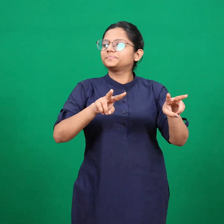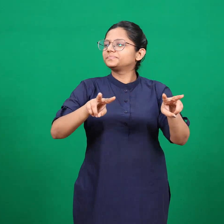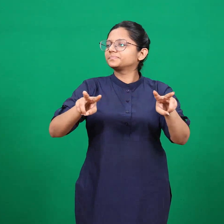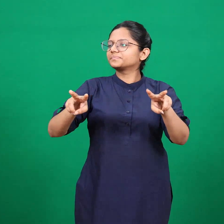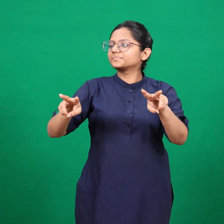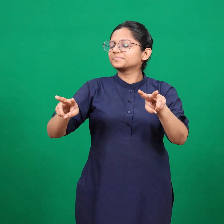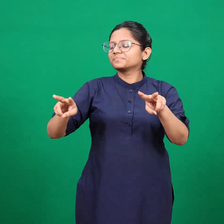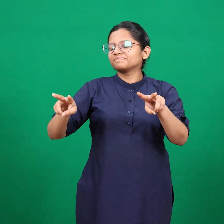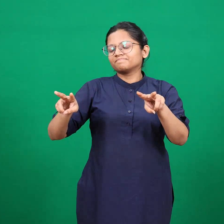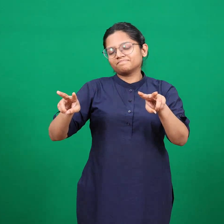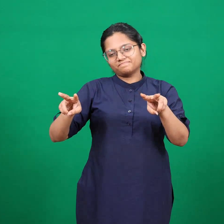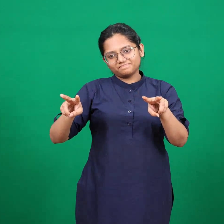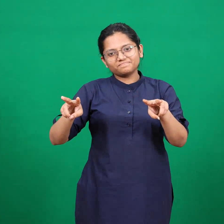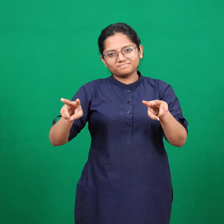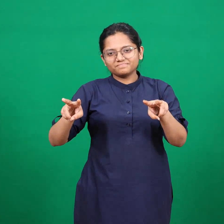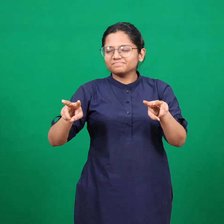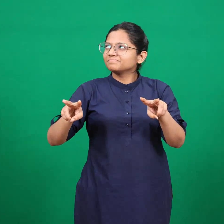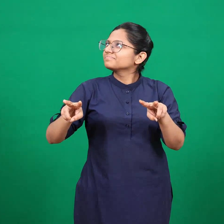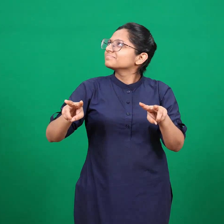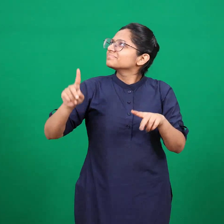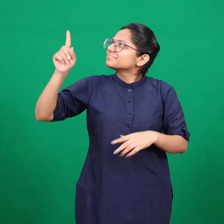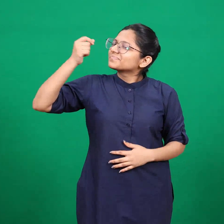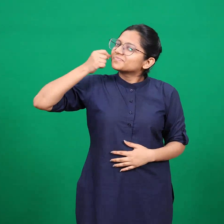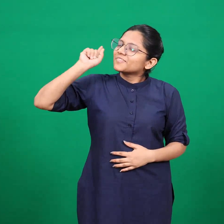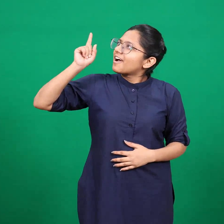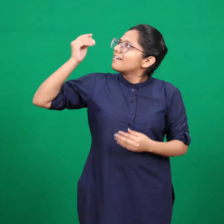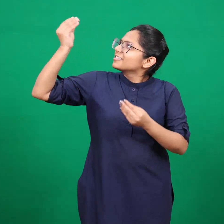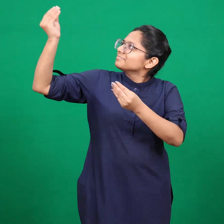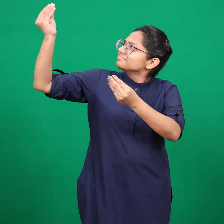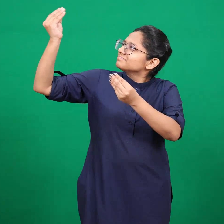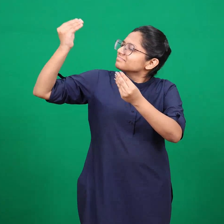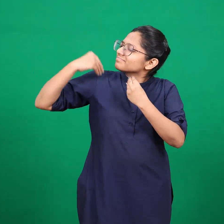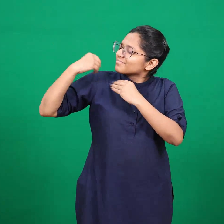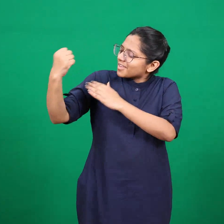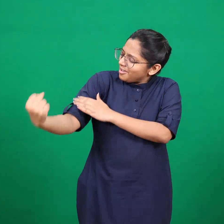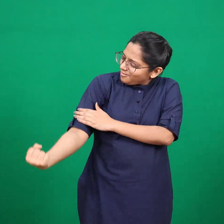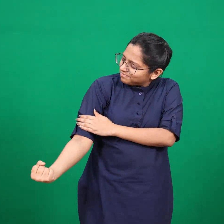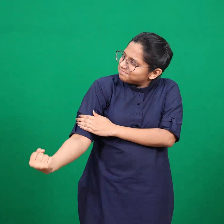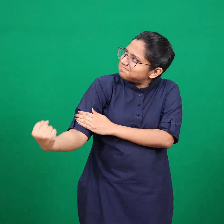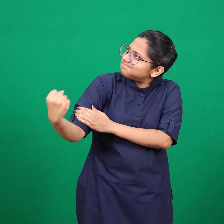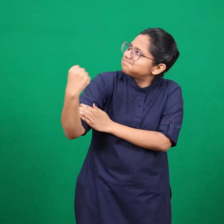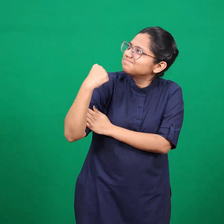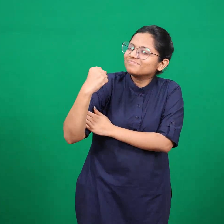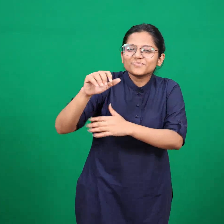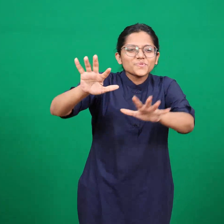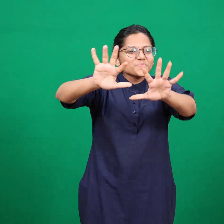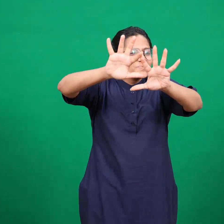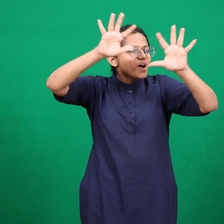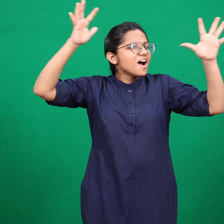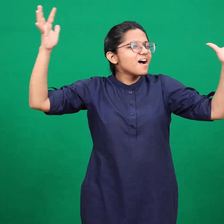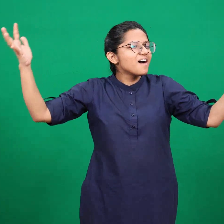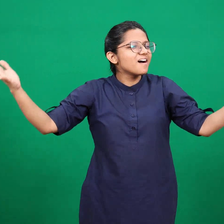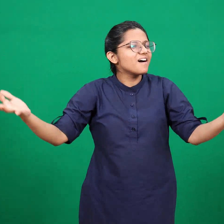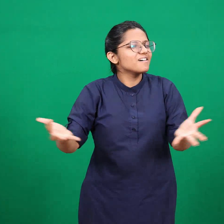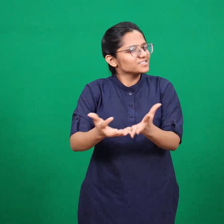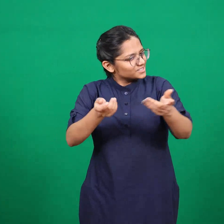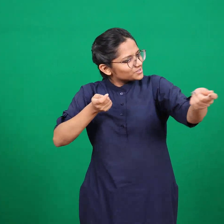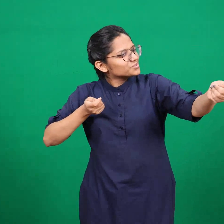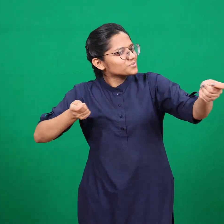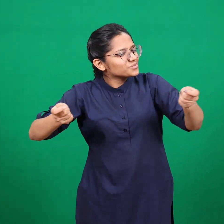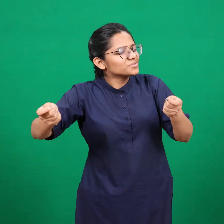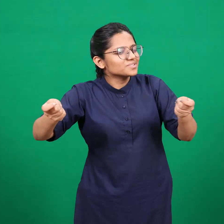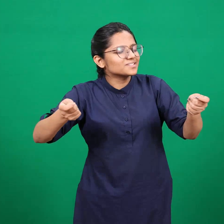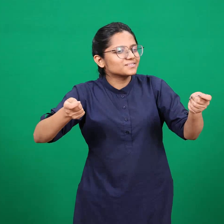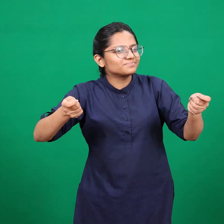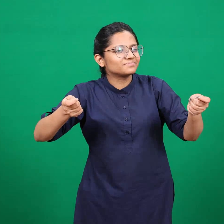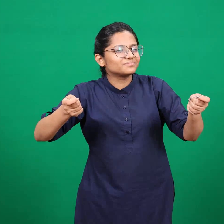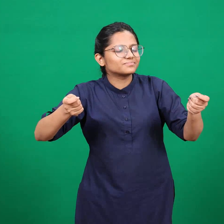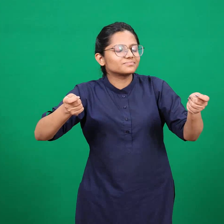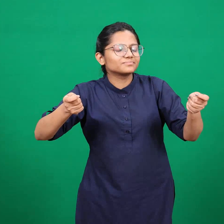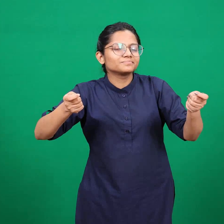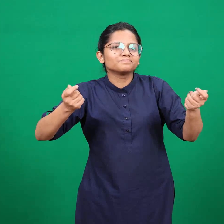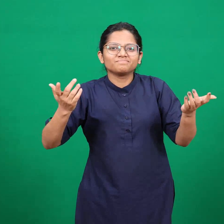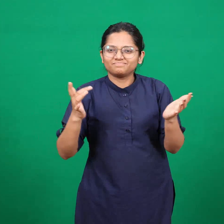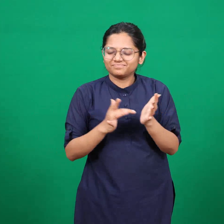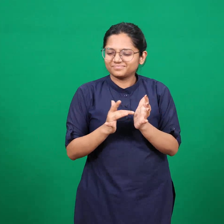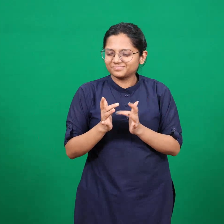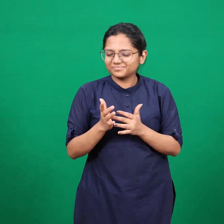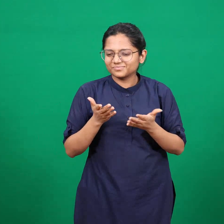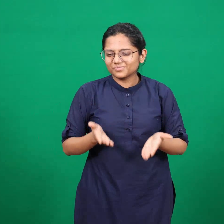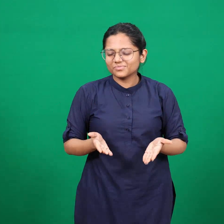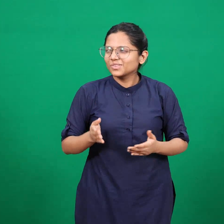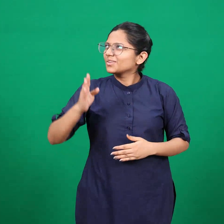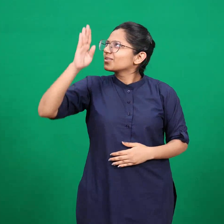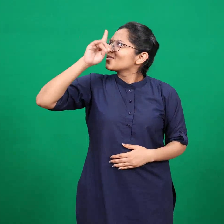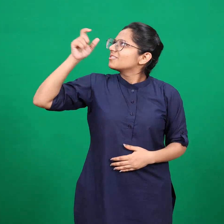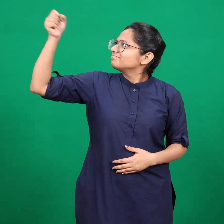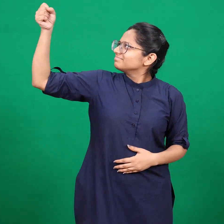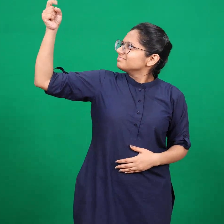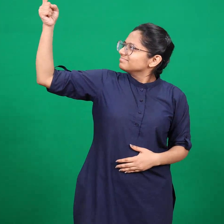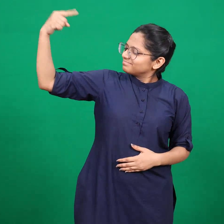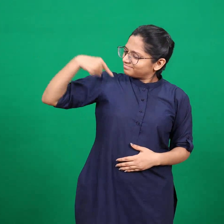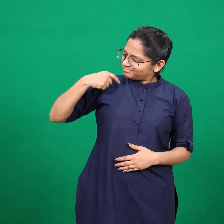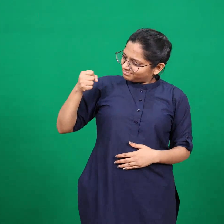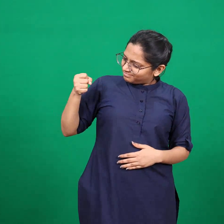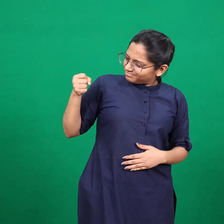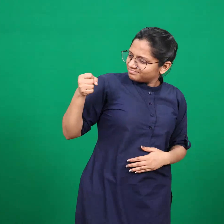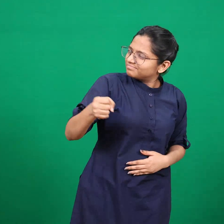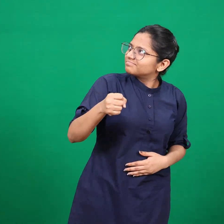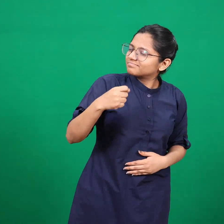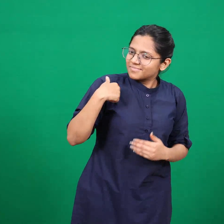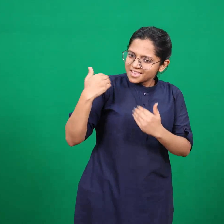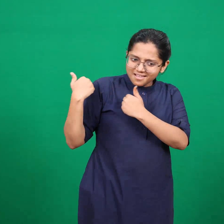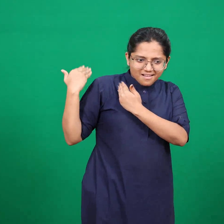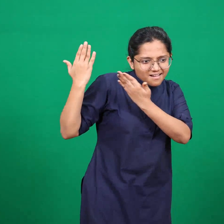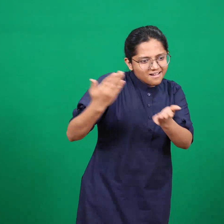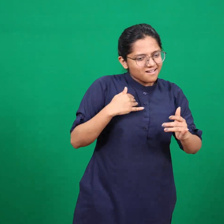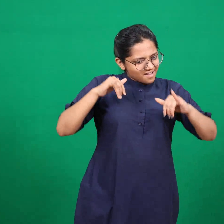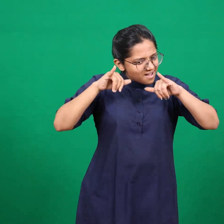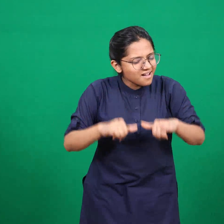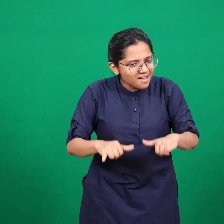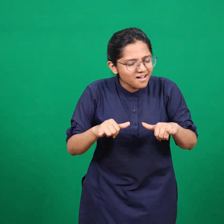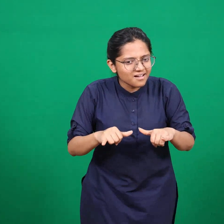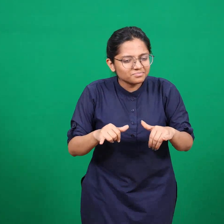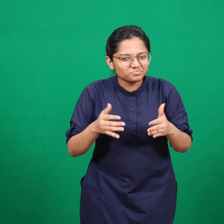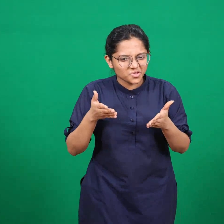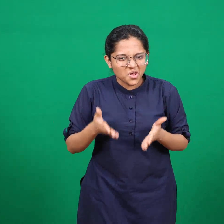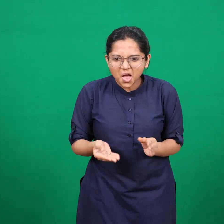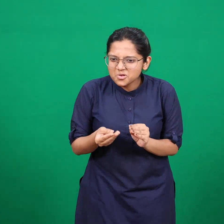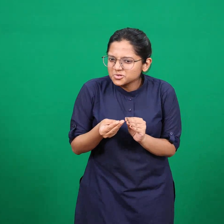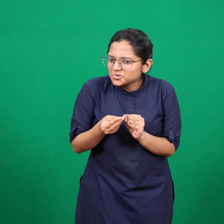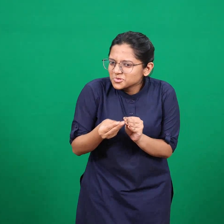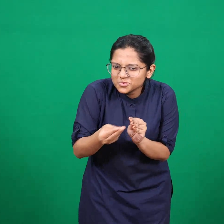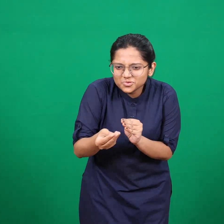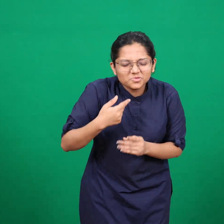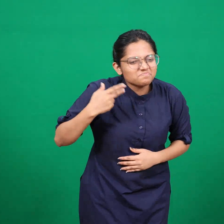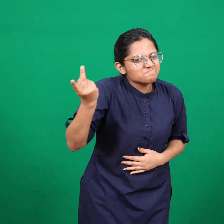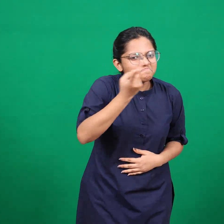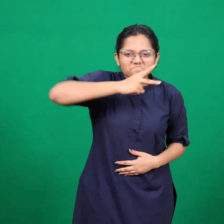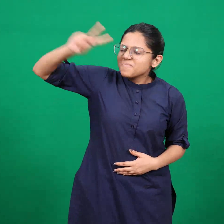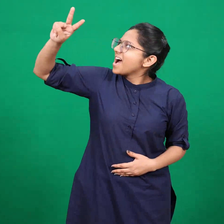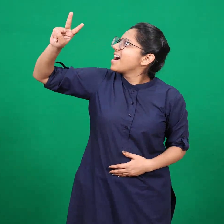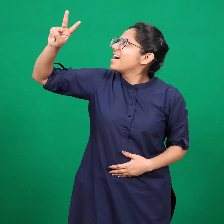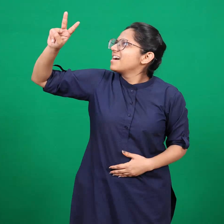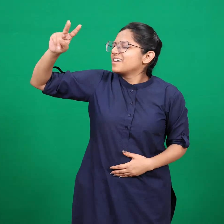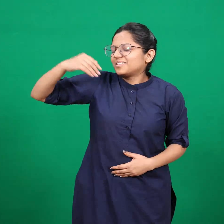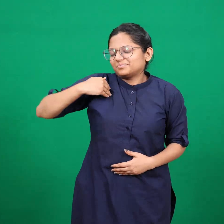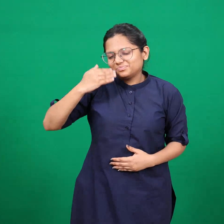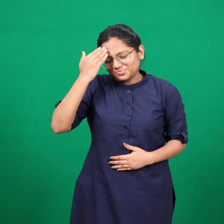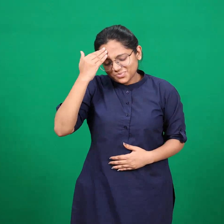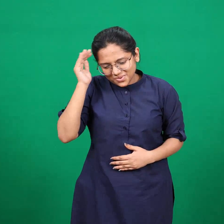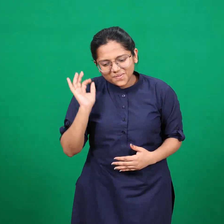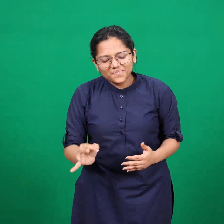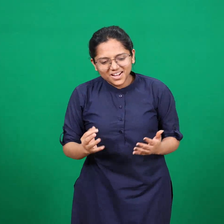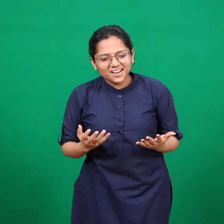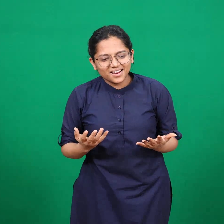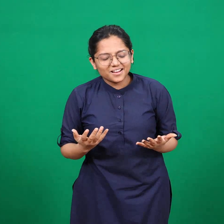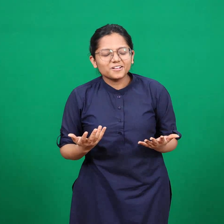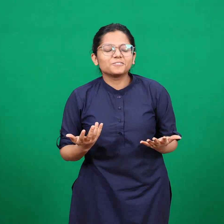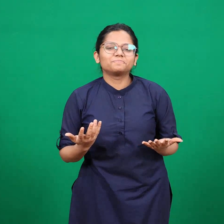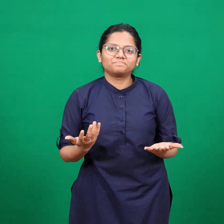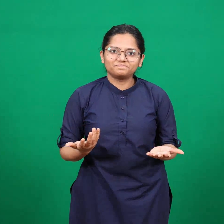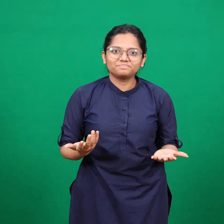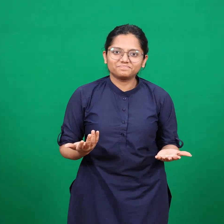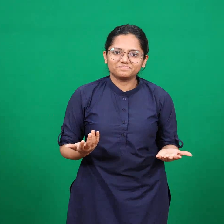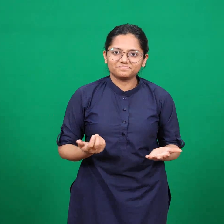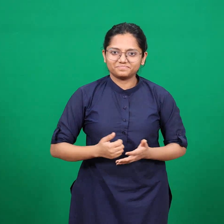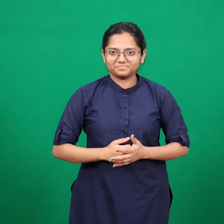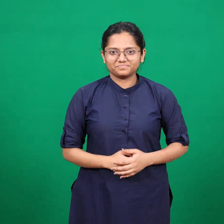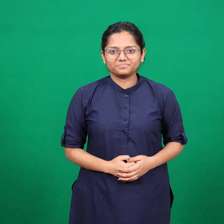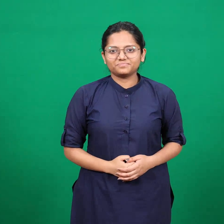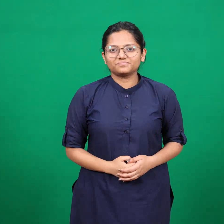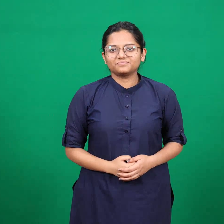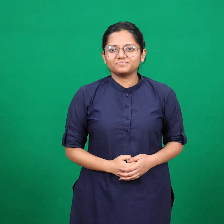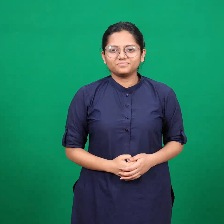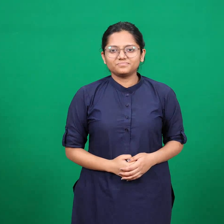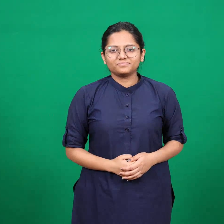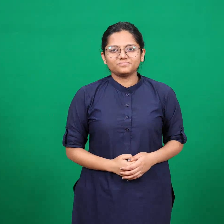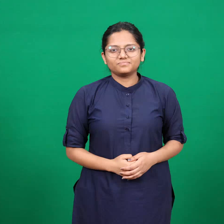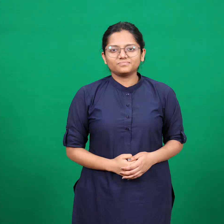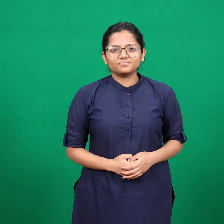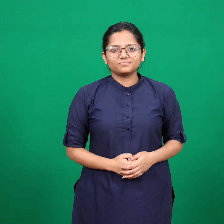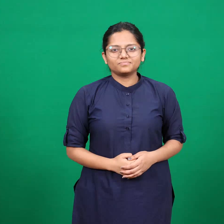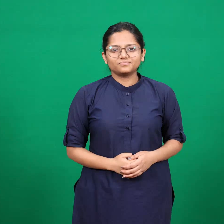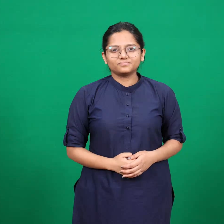Jesus knew that the Father had delivered all things into His hands, and that He had come from God and was returning to God.